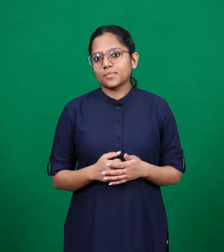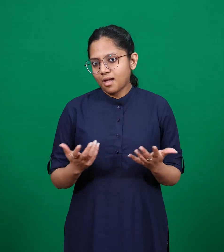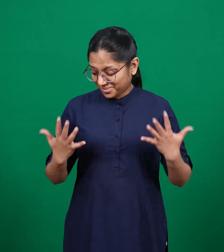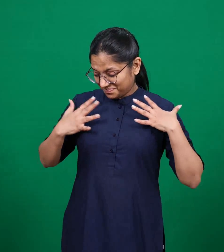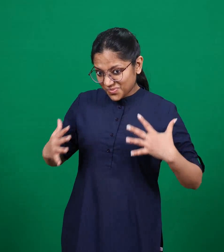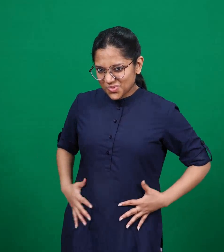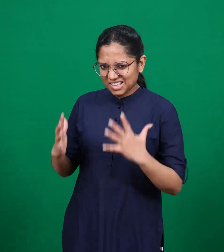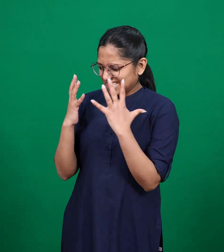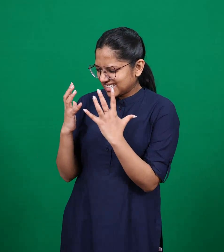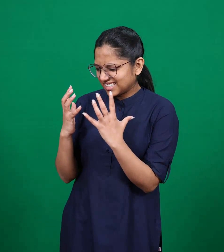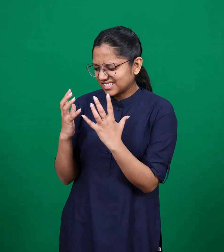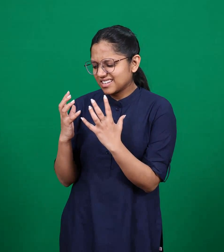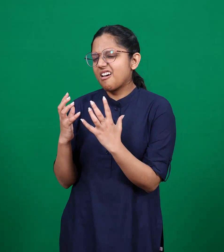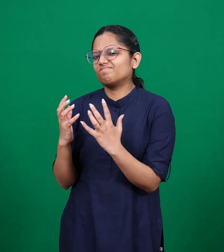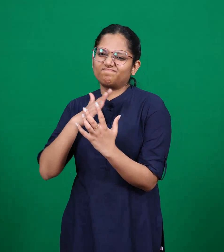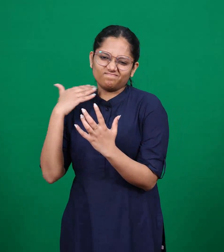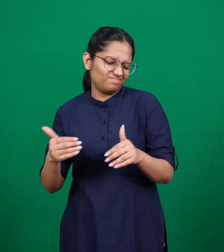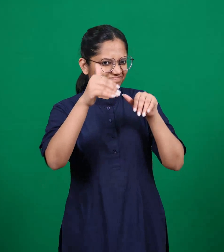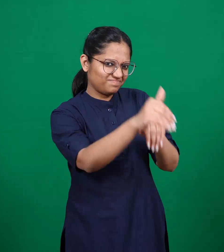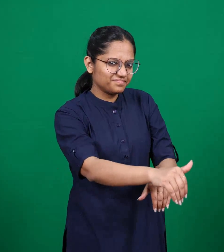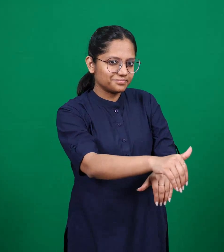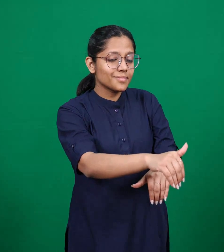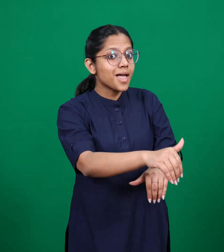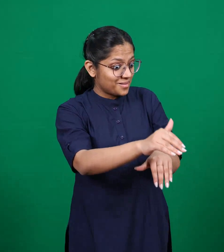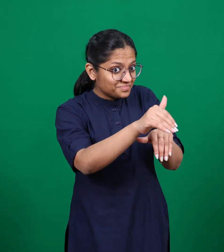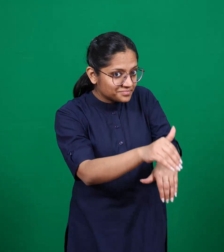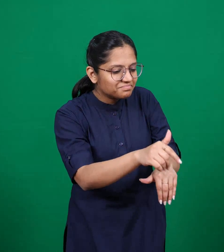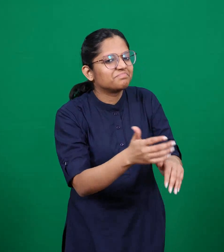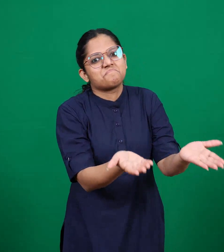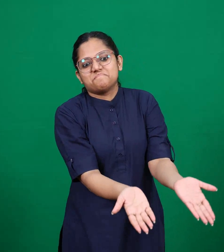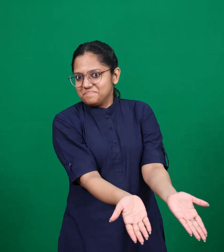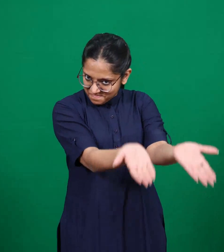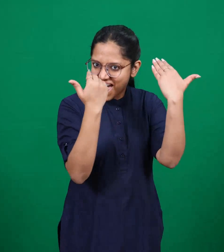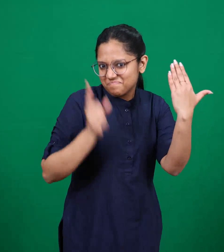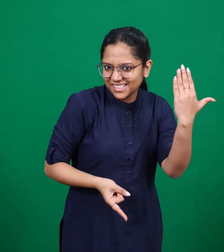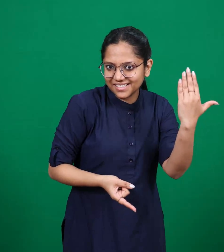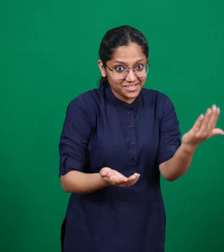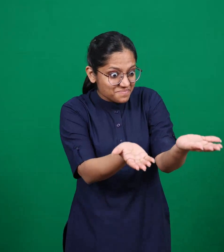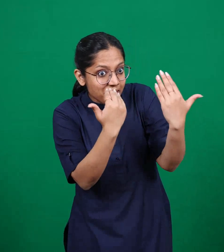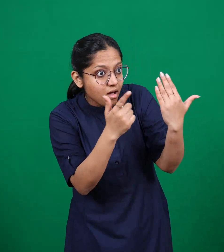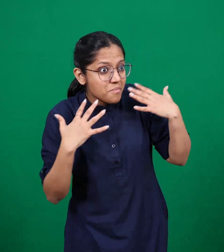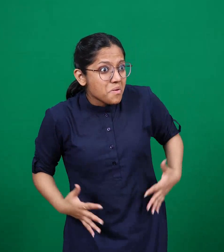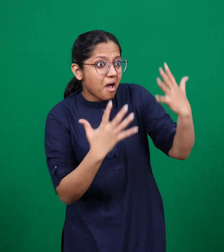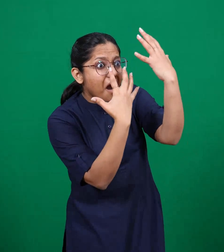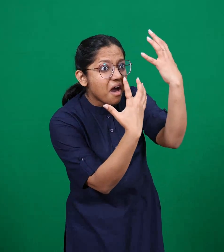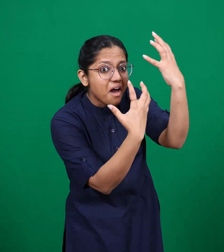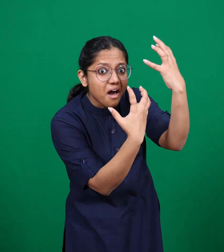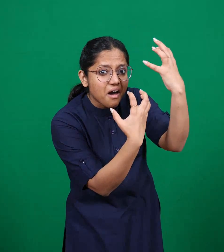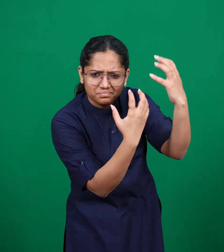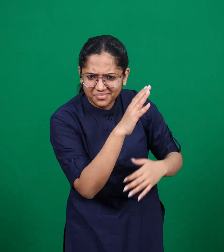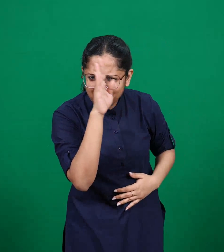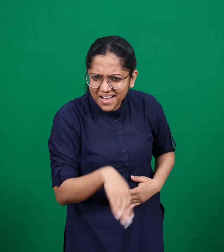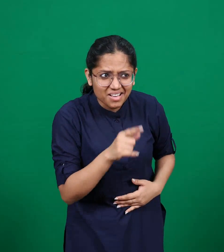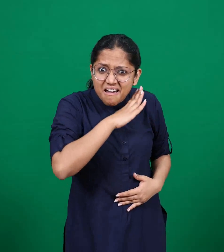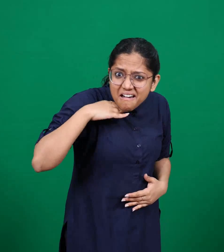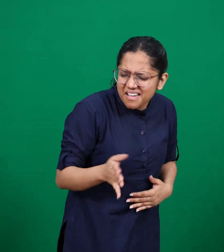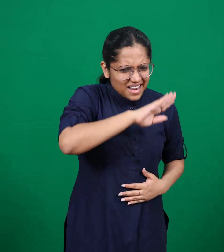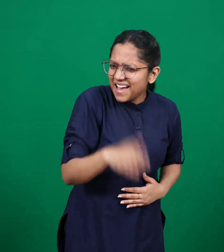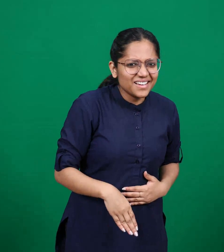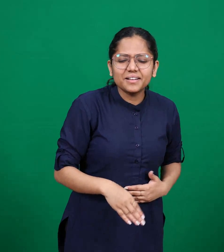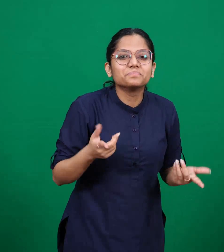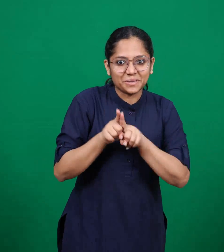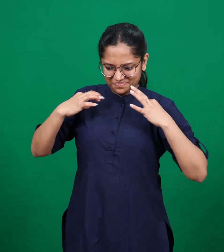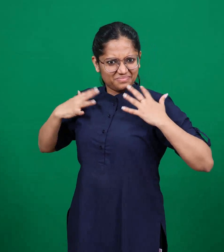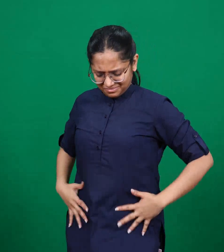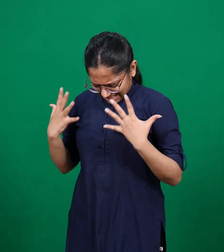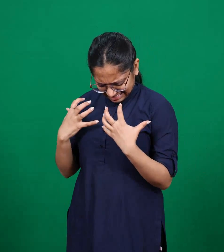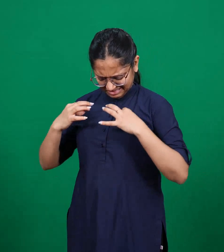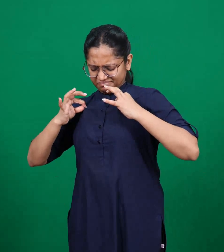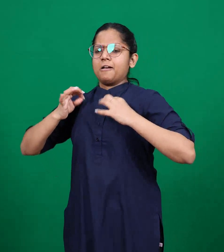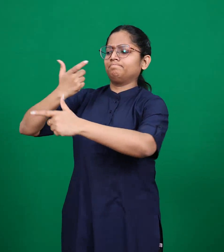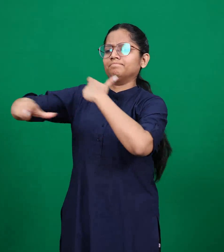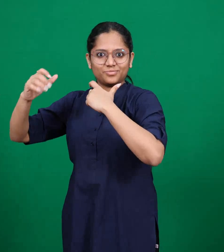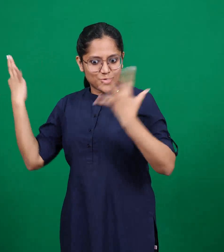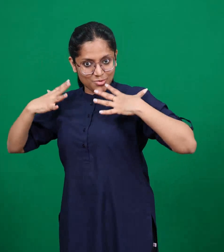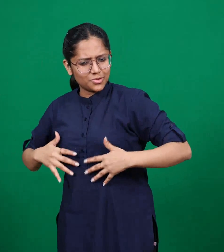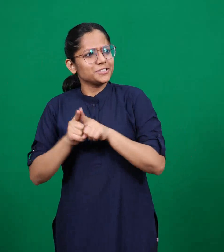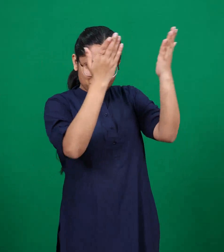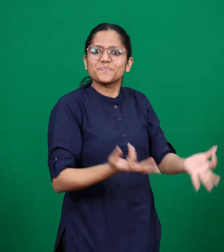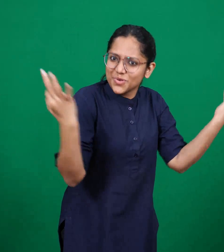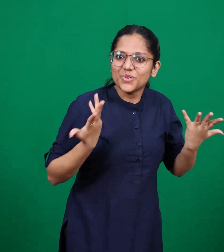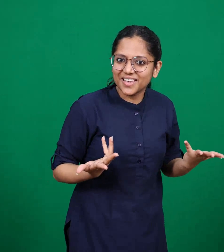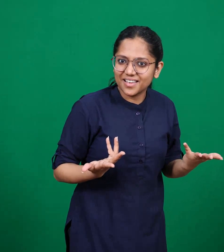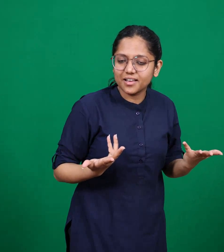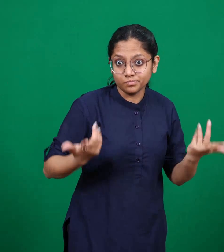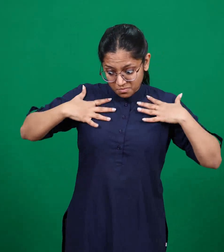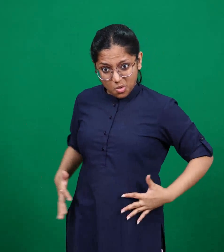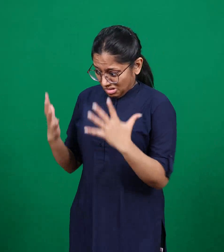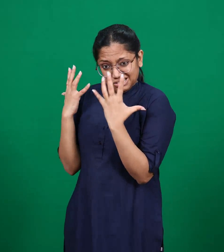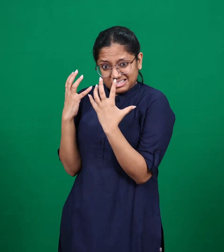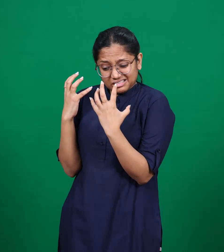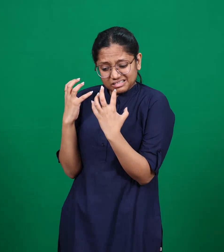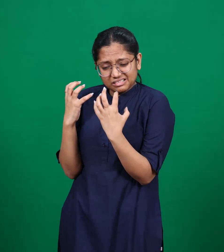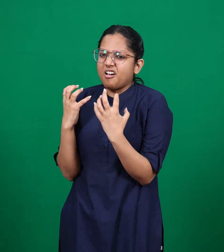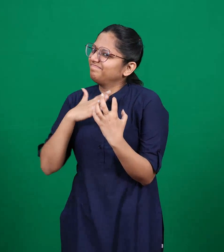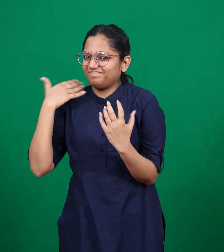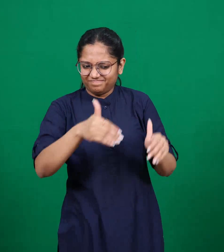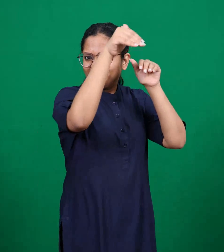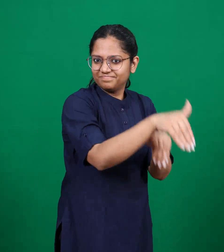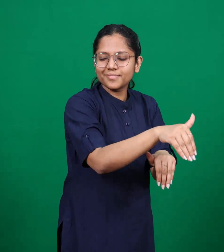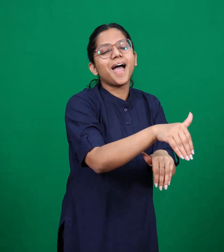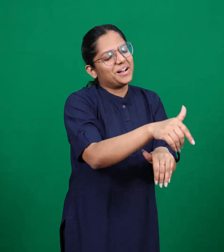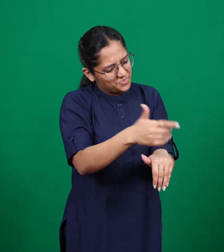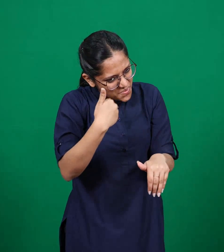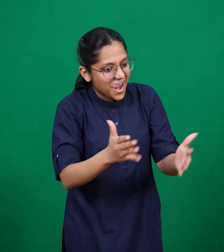For the perishable must be clothed with the imperishable, and the mortal with immortality.